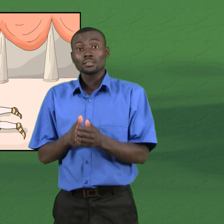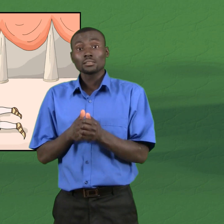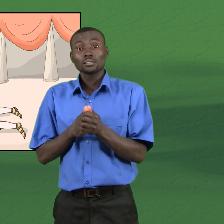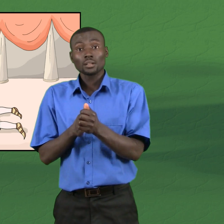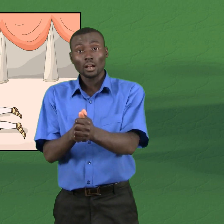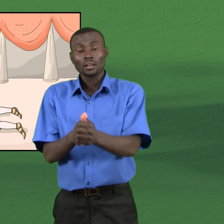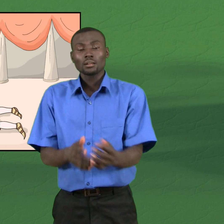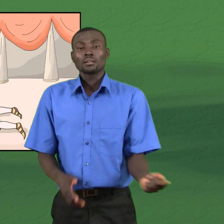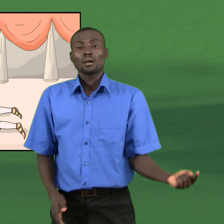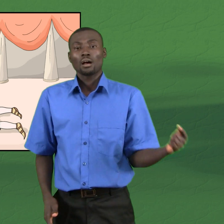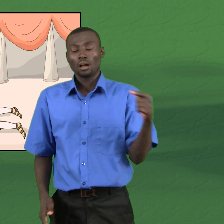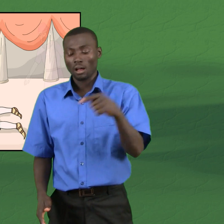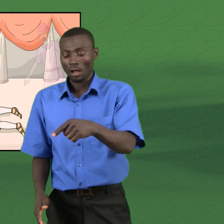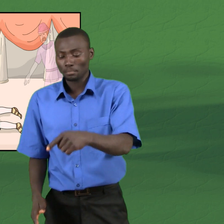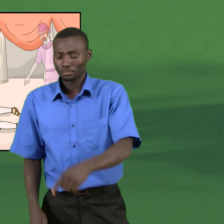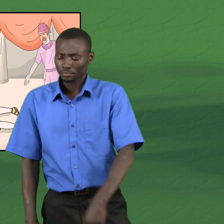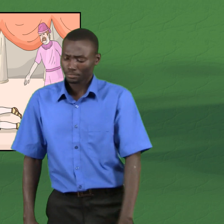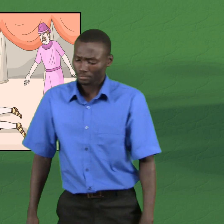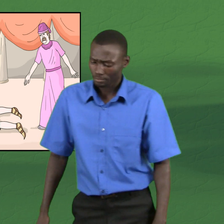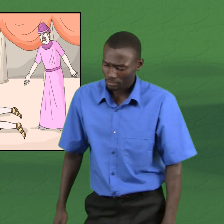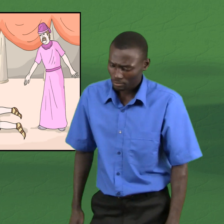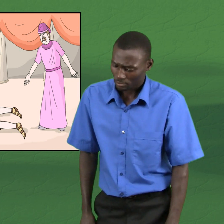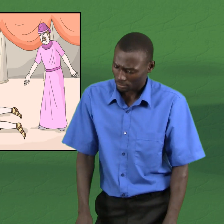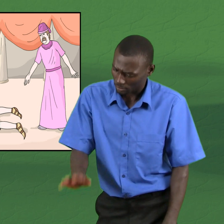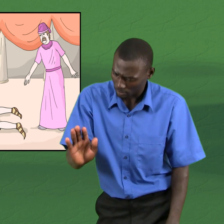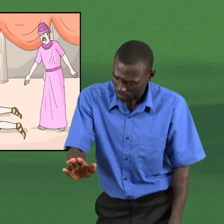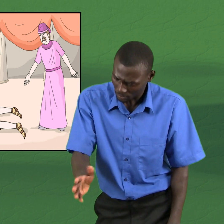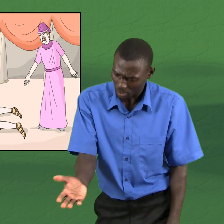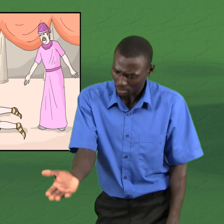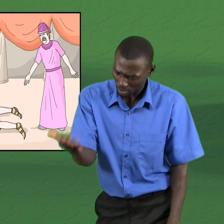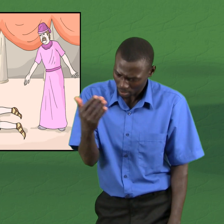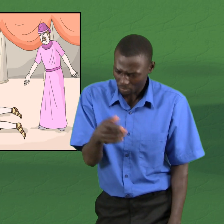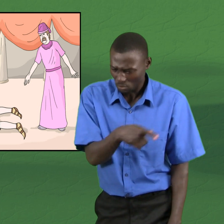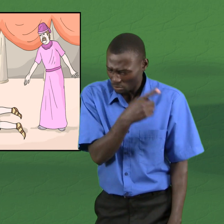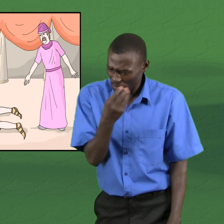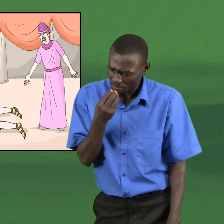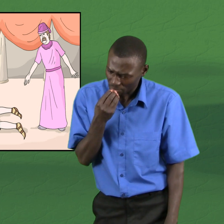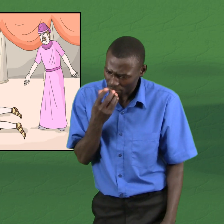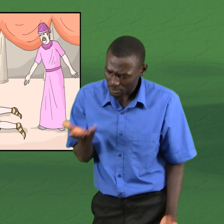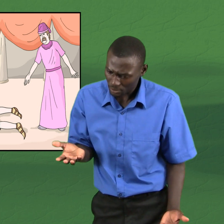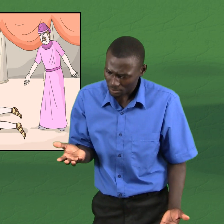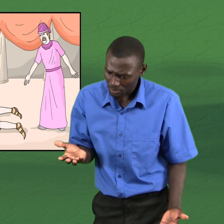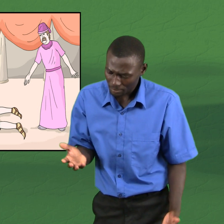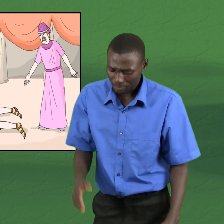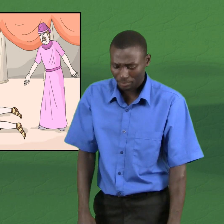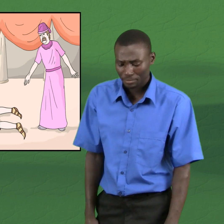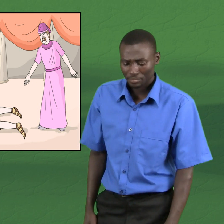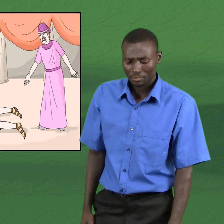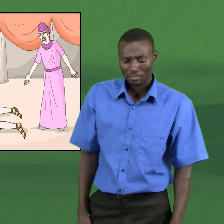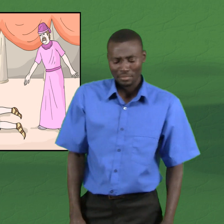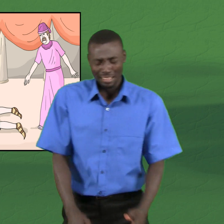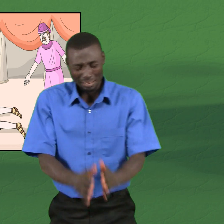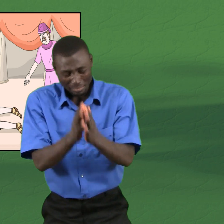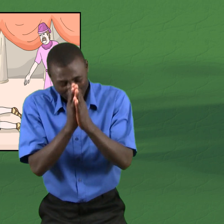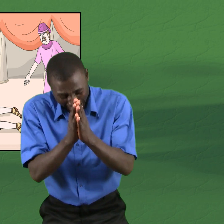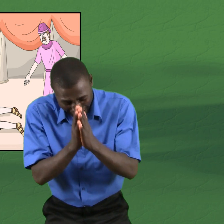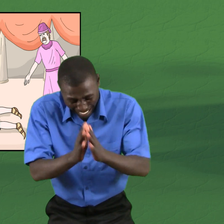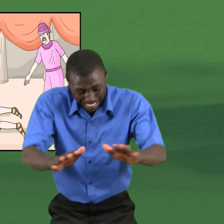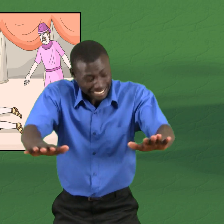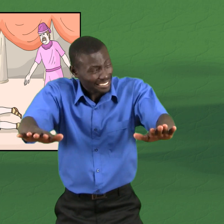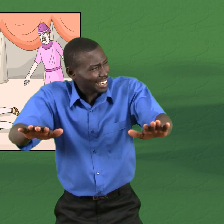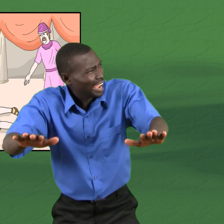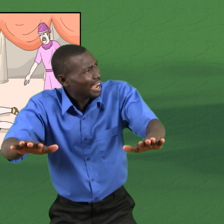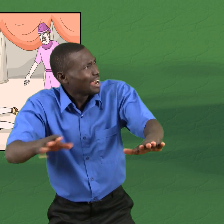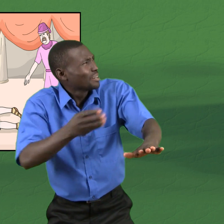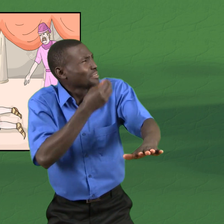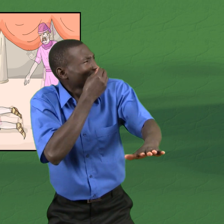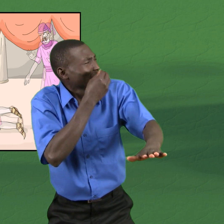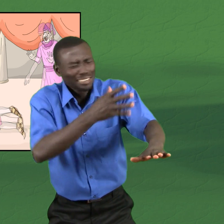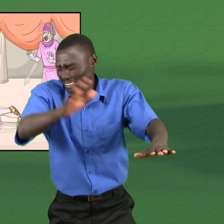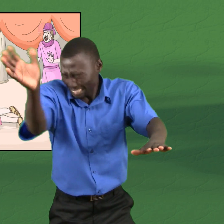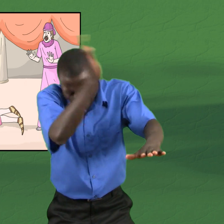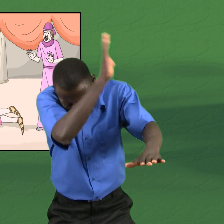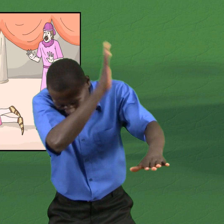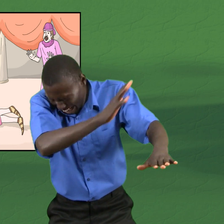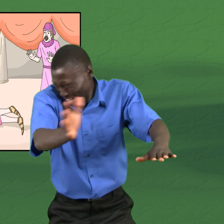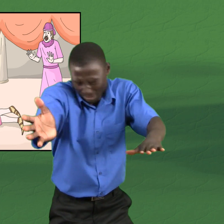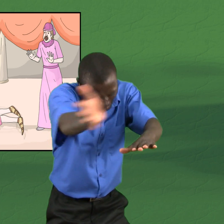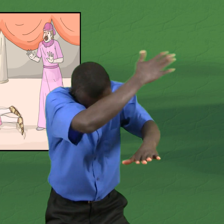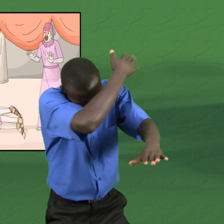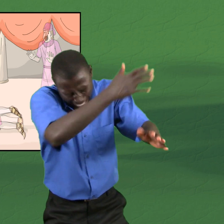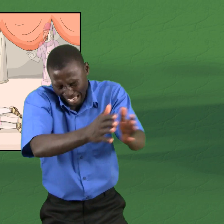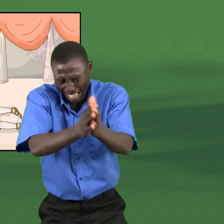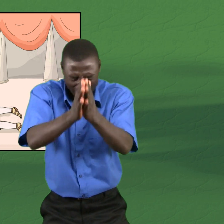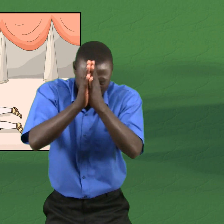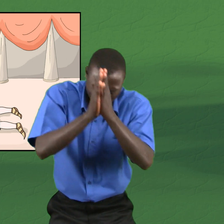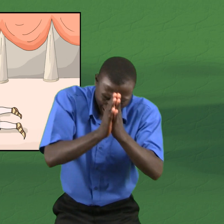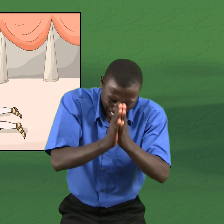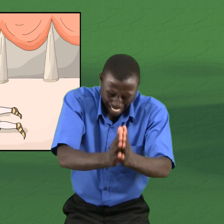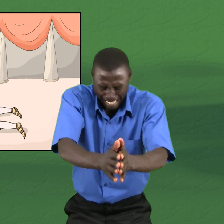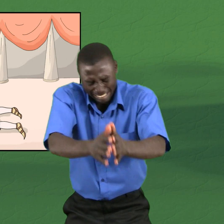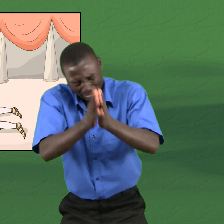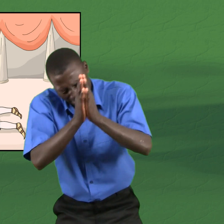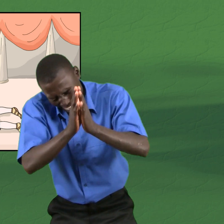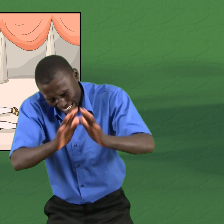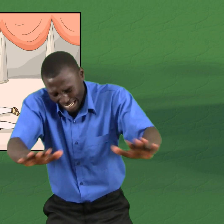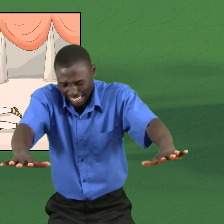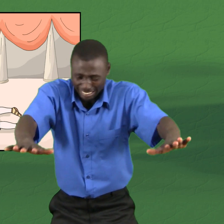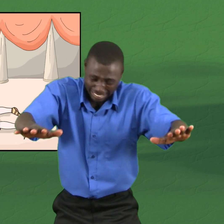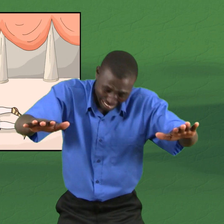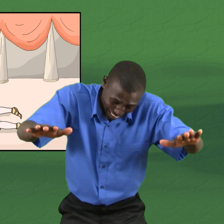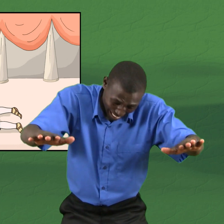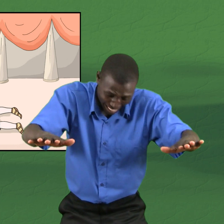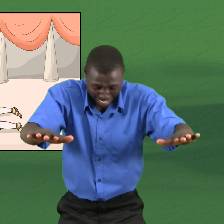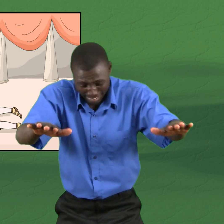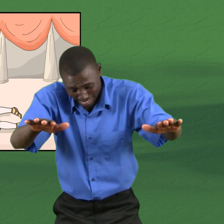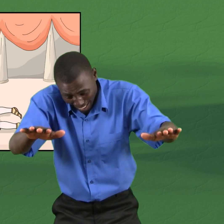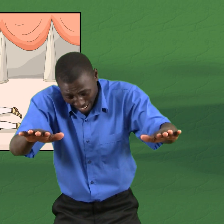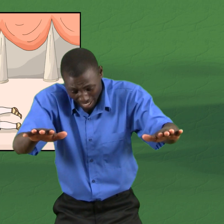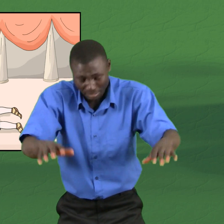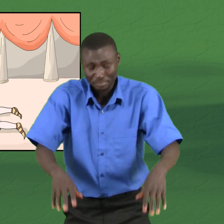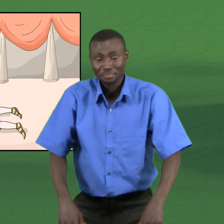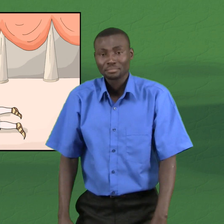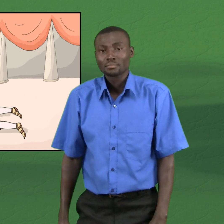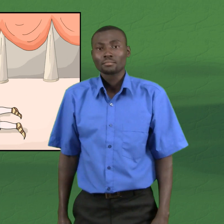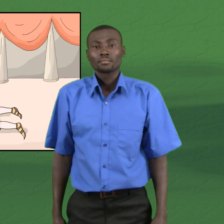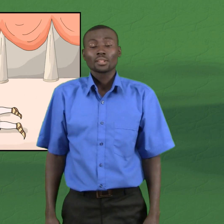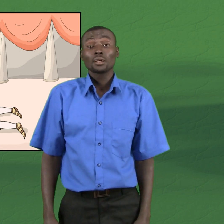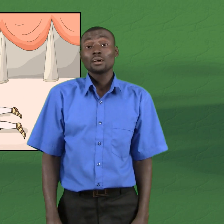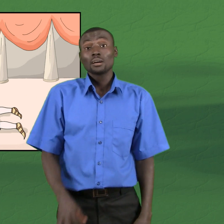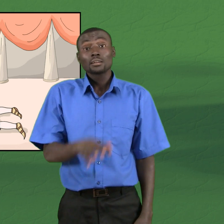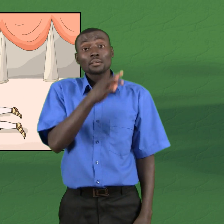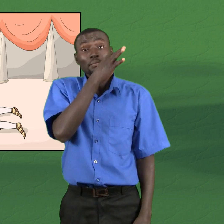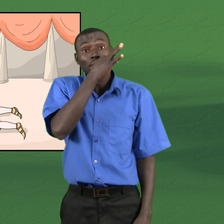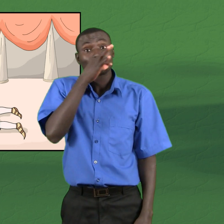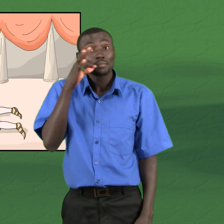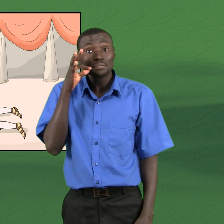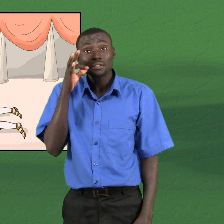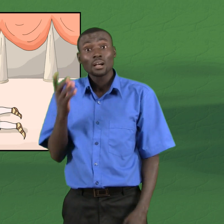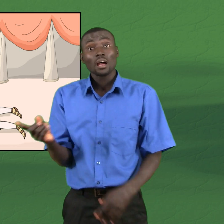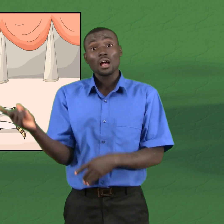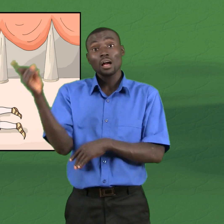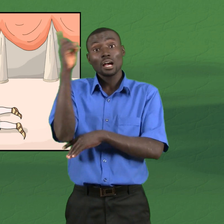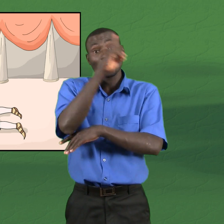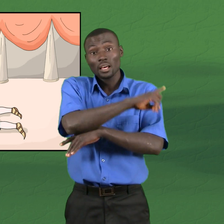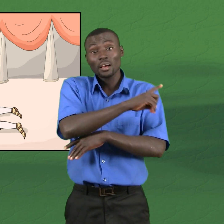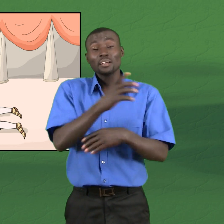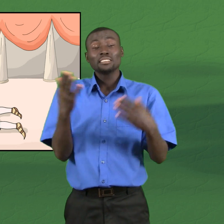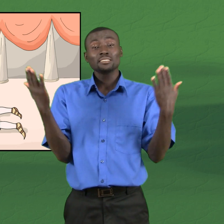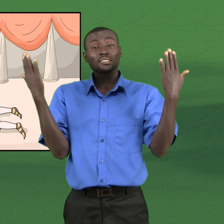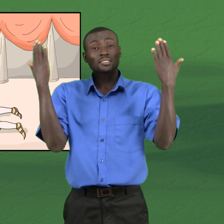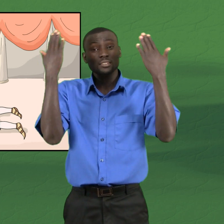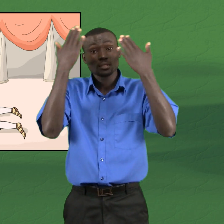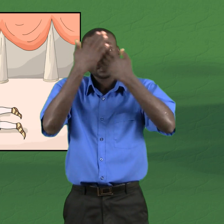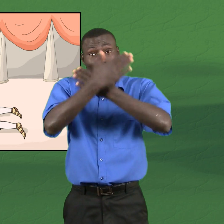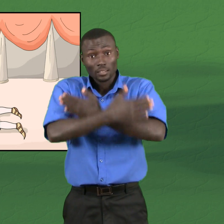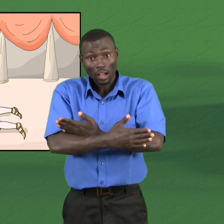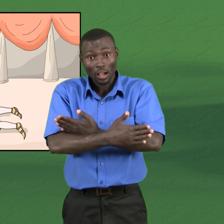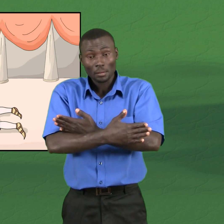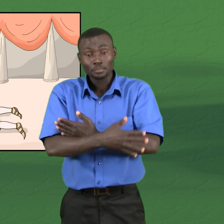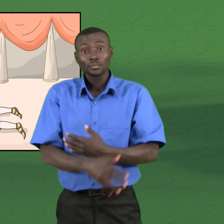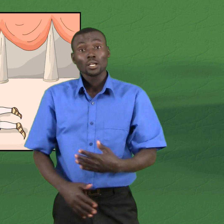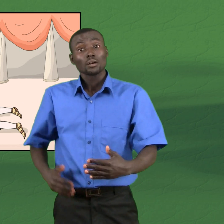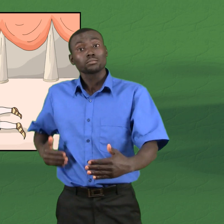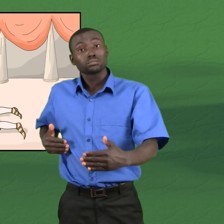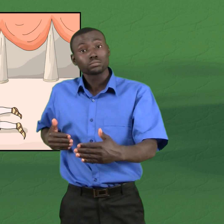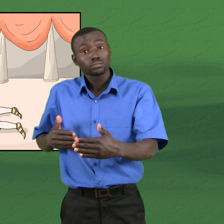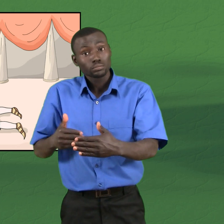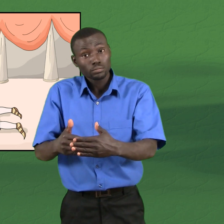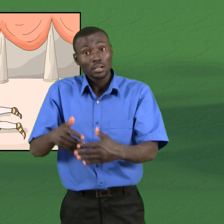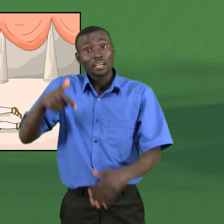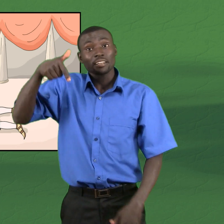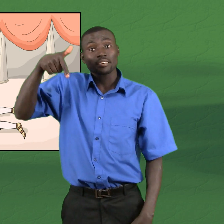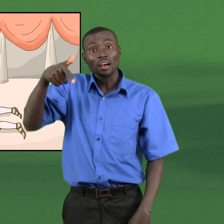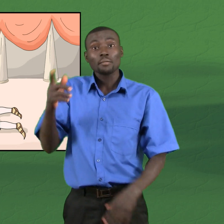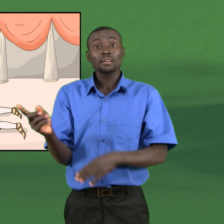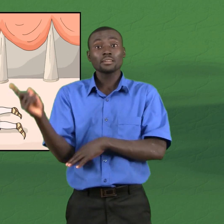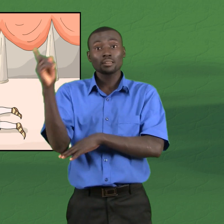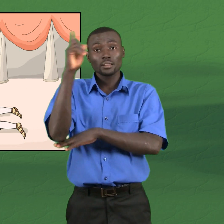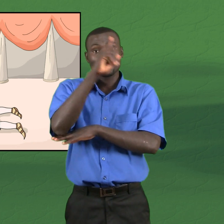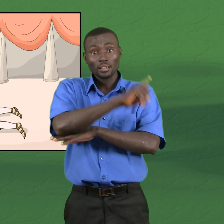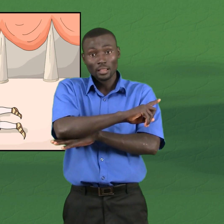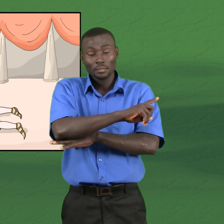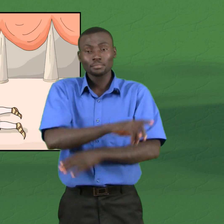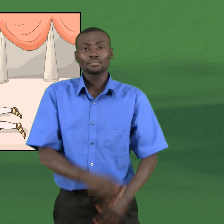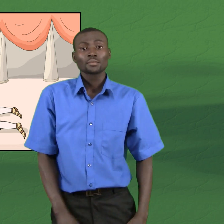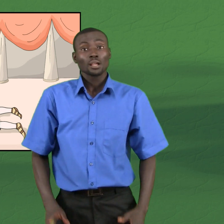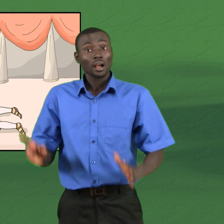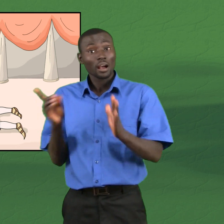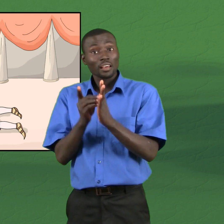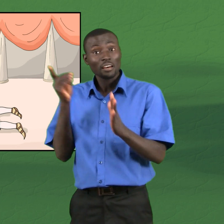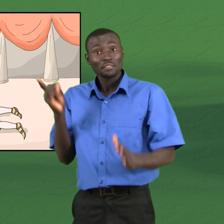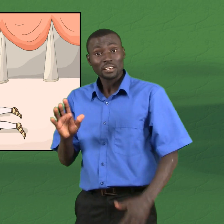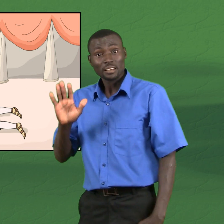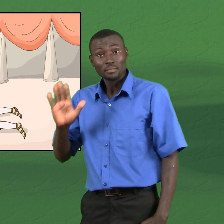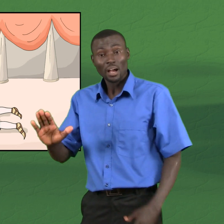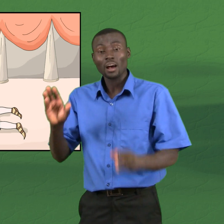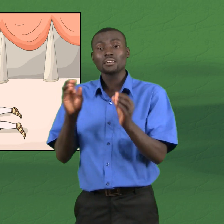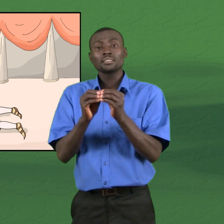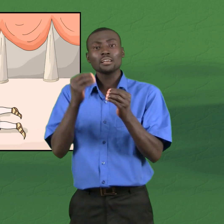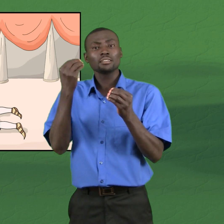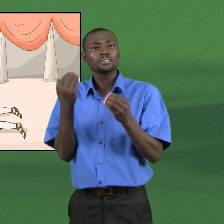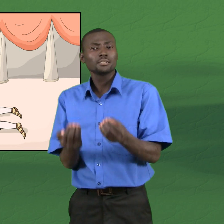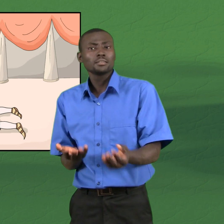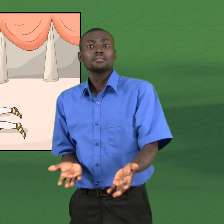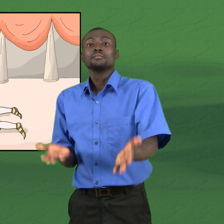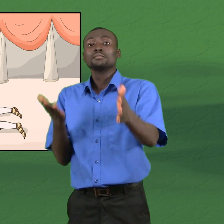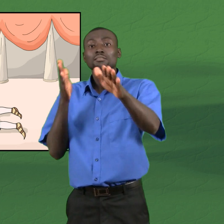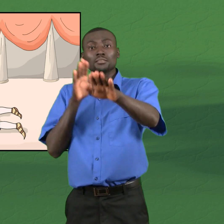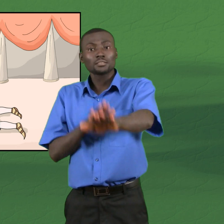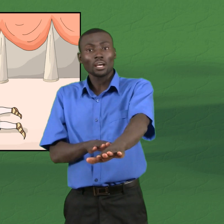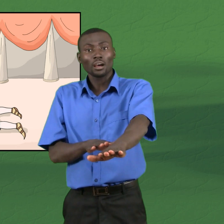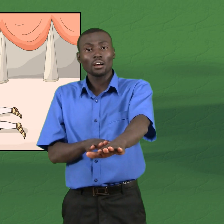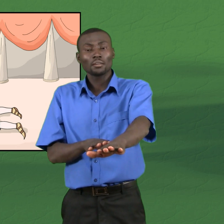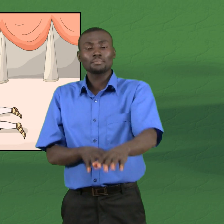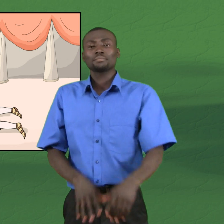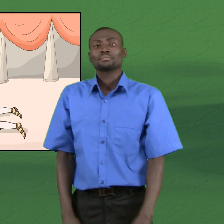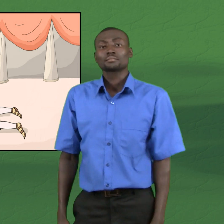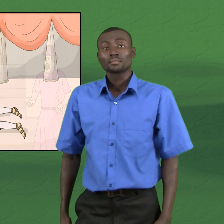The elders of his household stood beside him to help him up from the ground, but he was unwilling and would not eat anything with them.